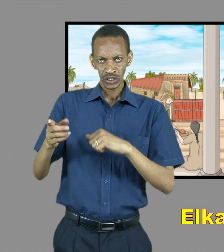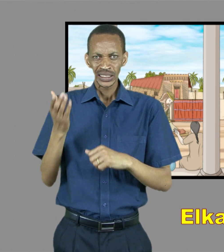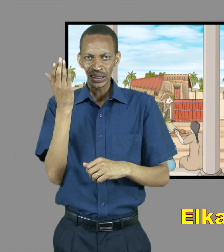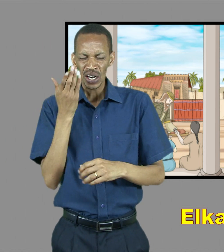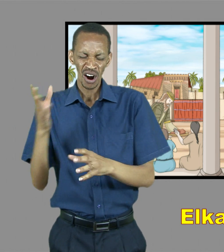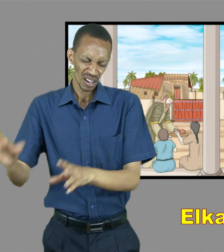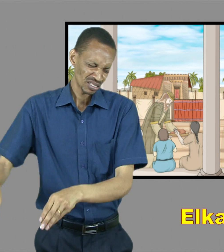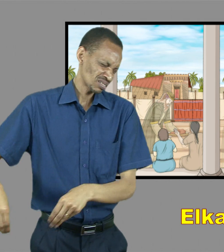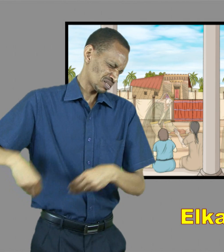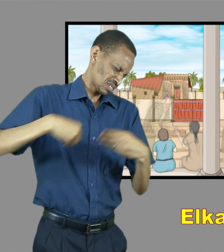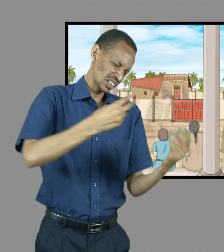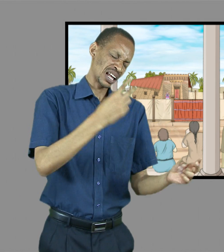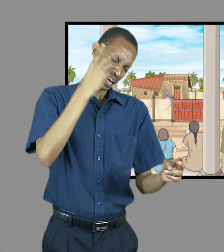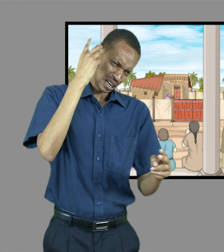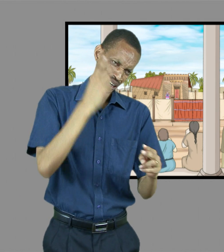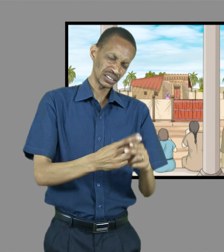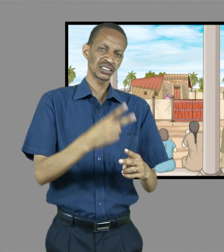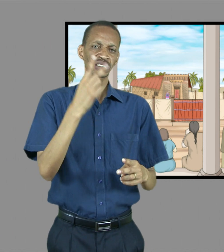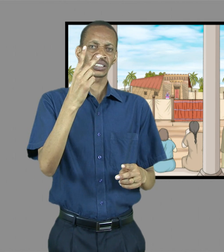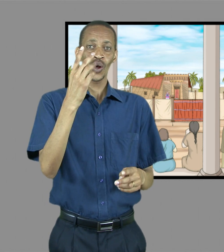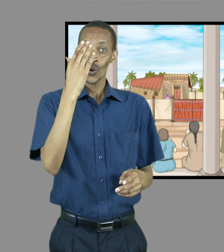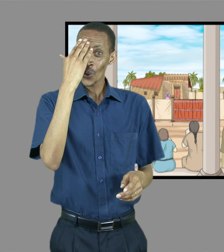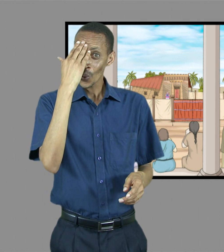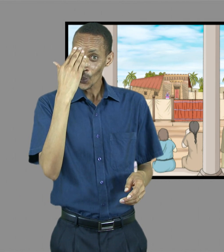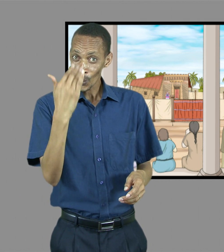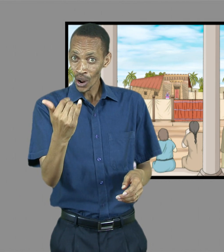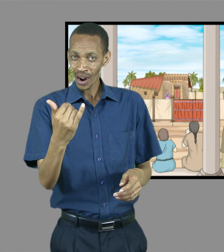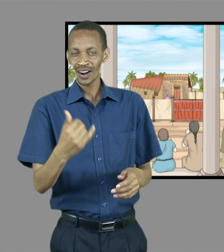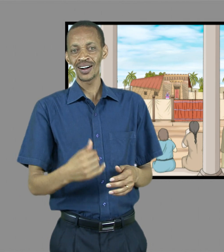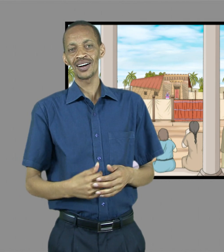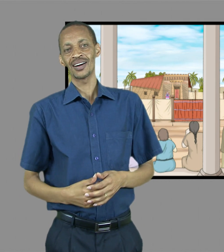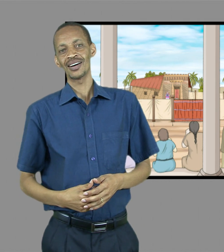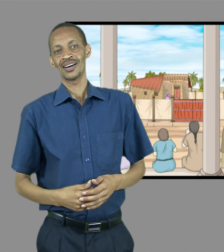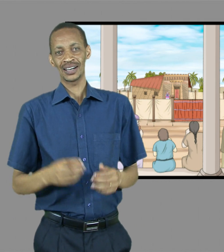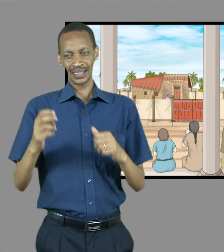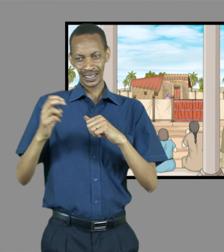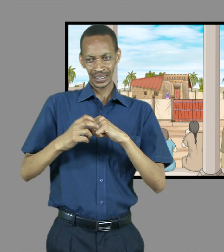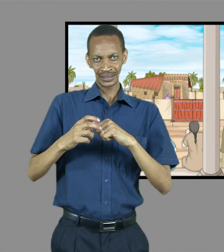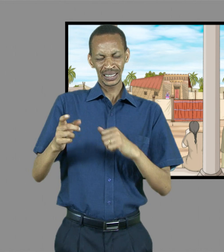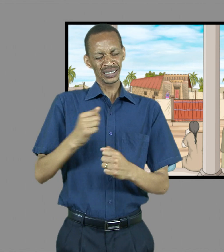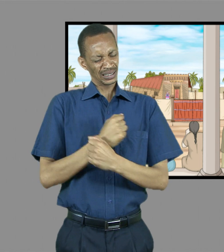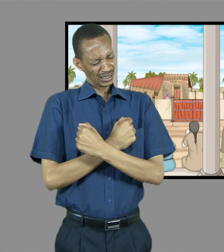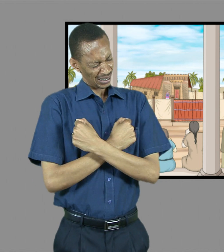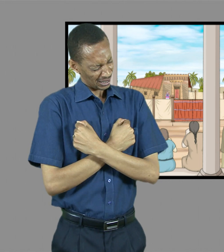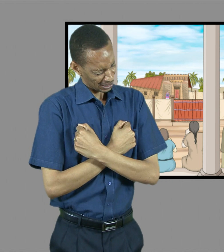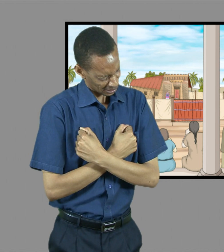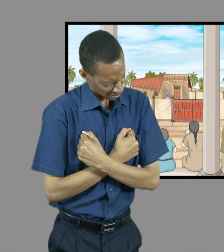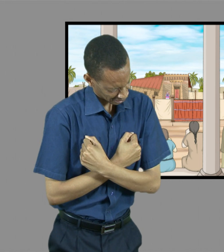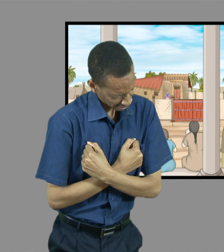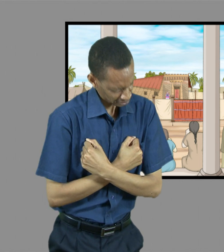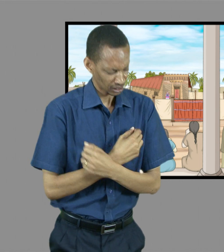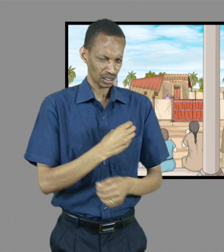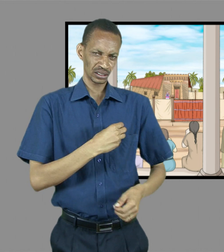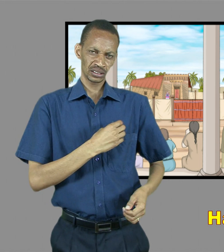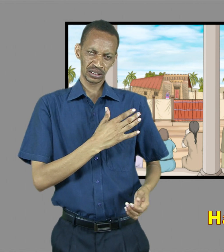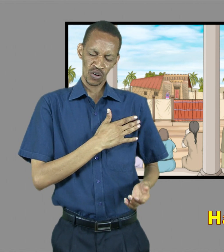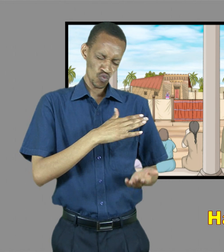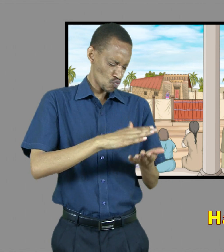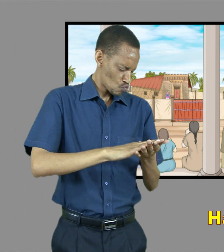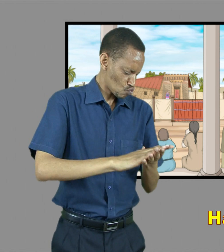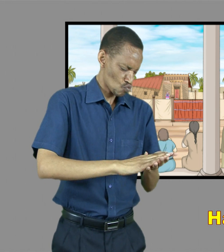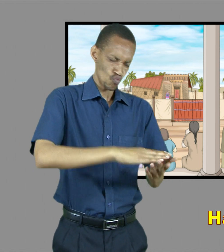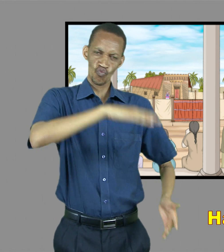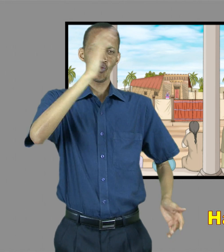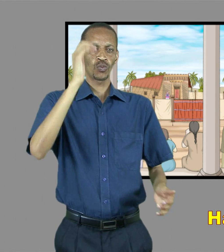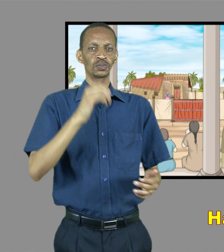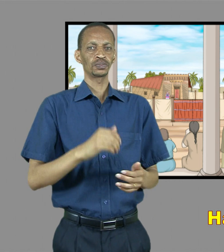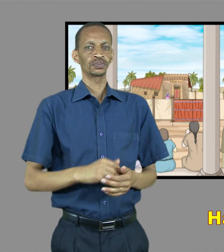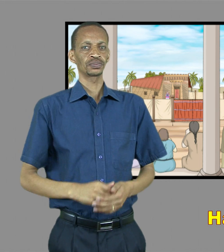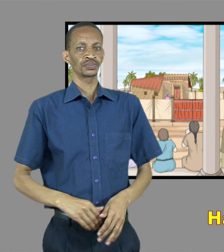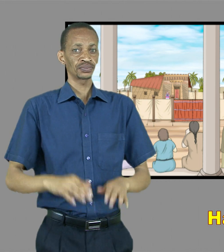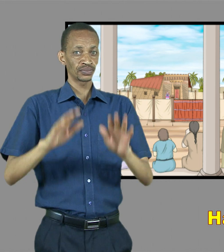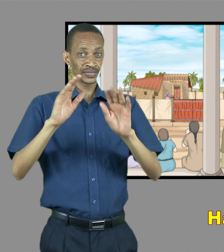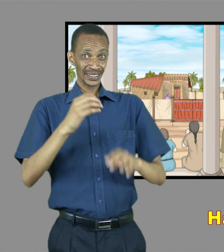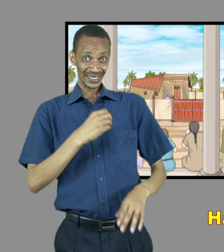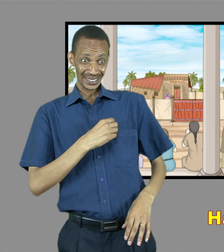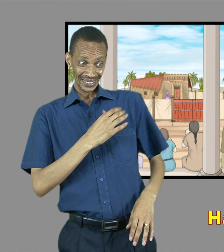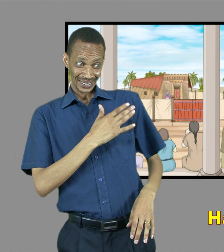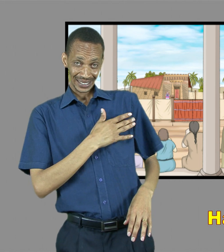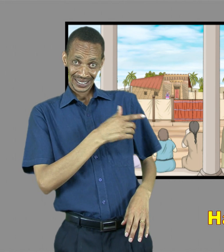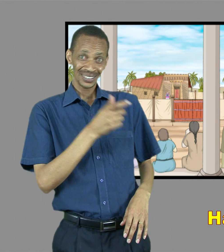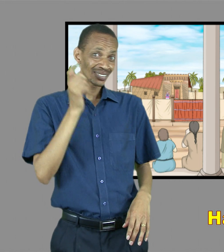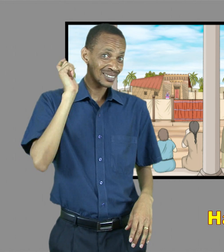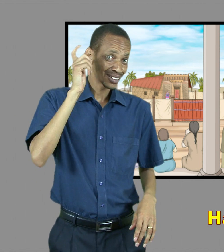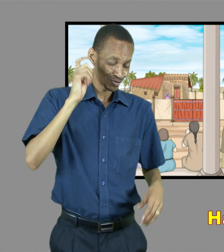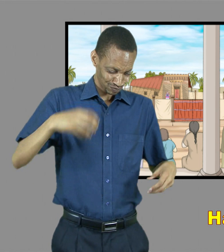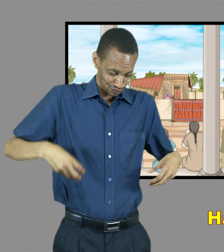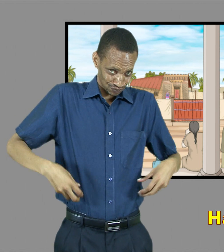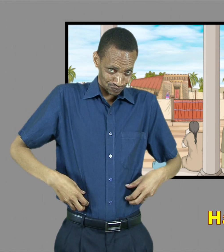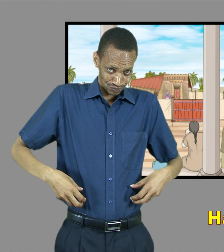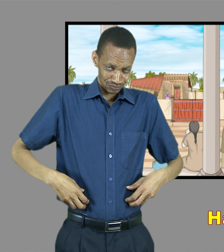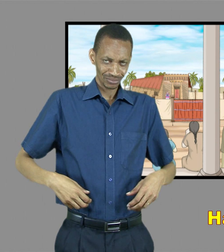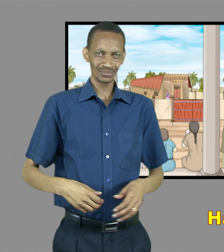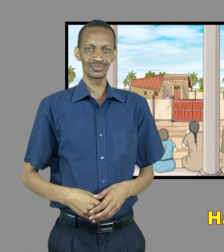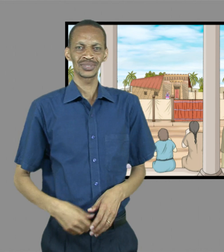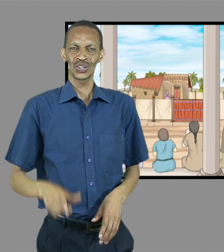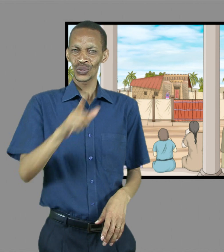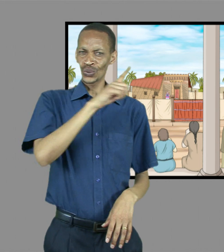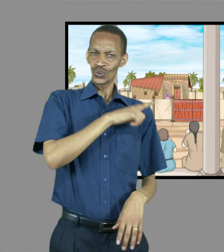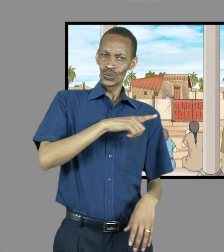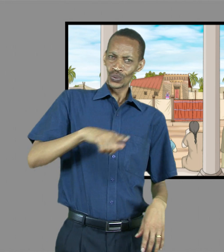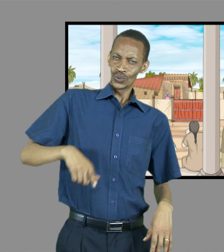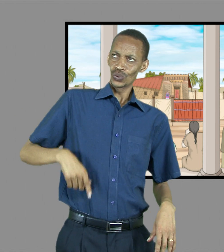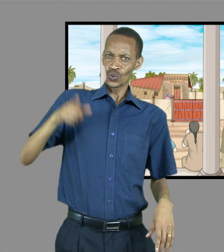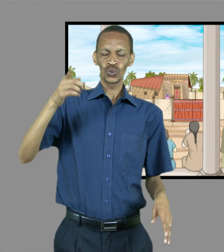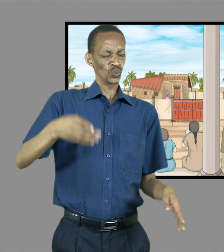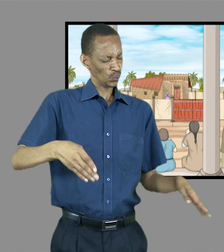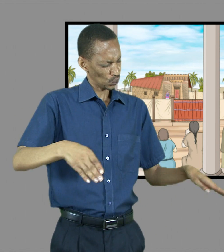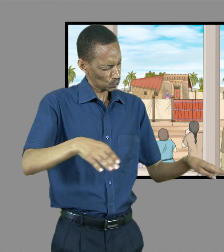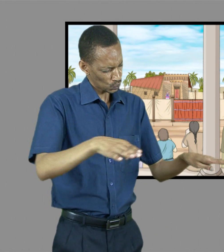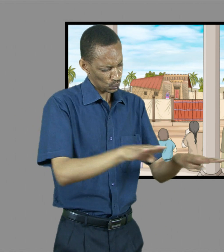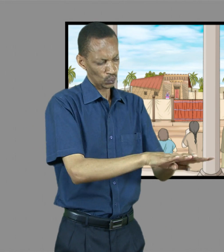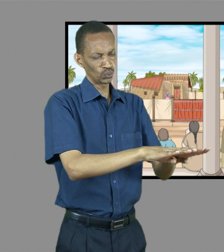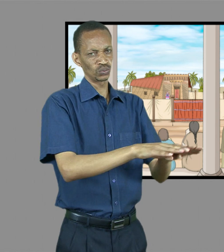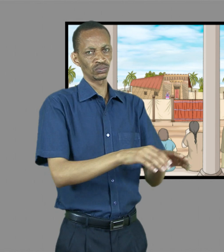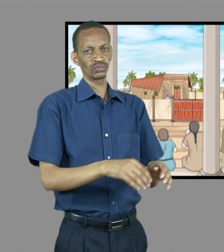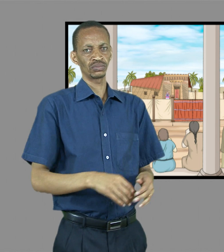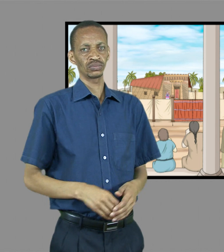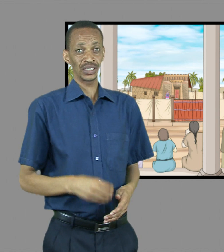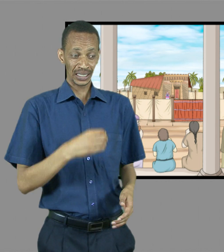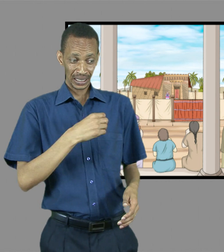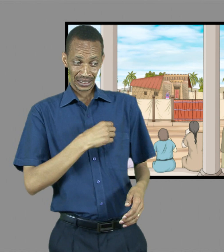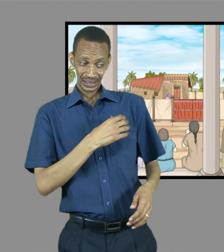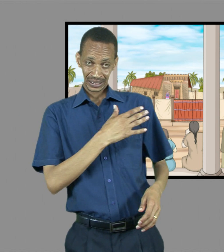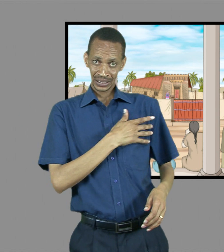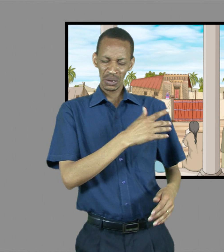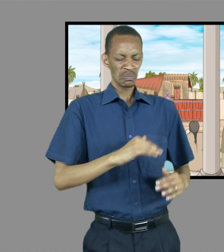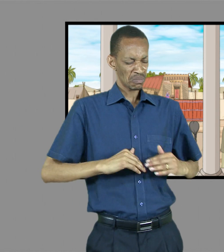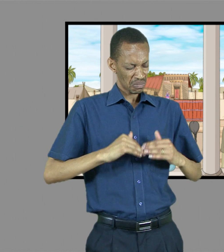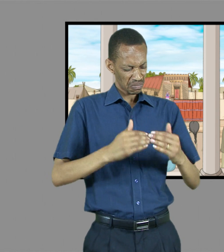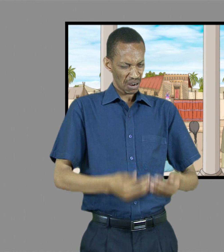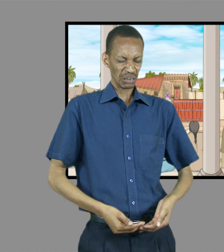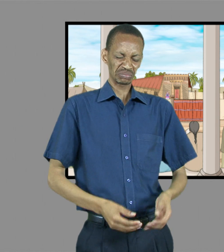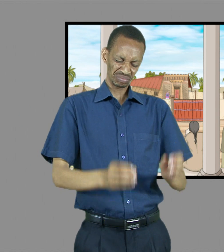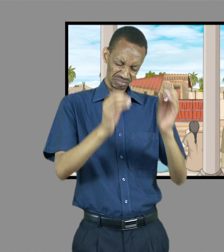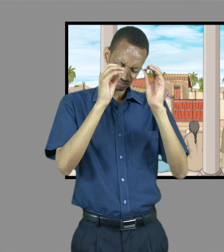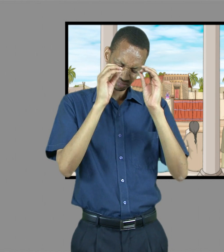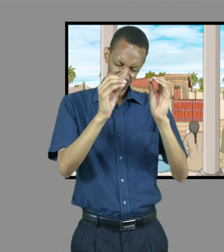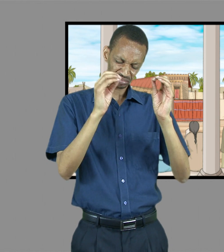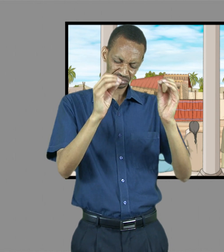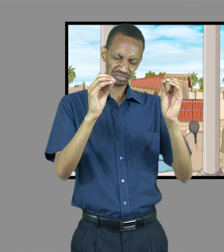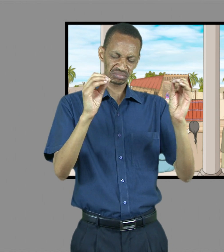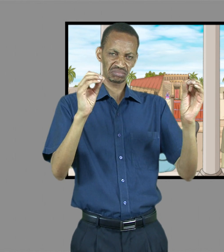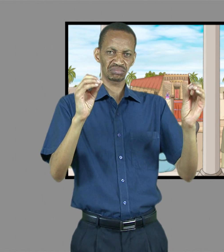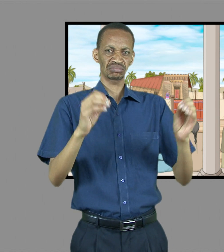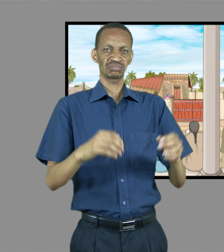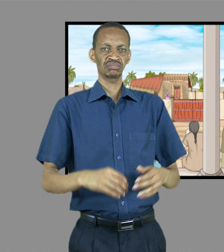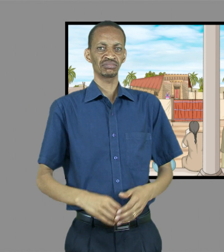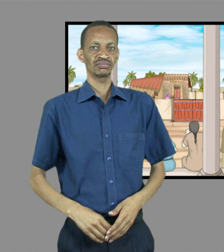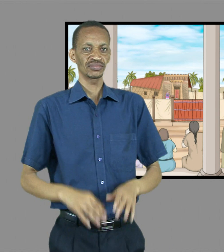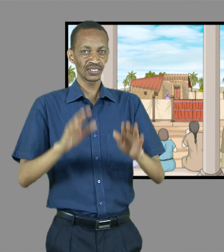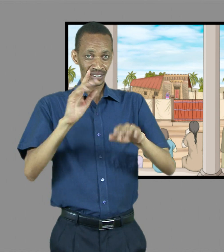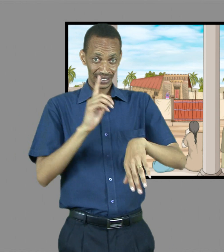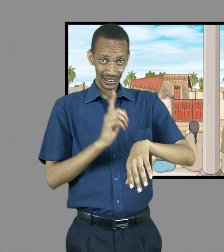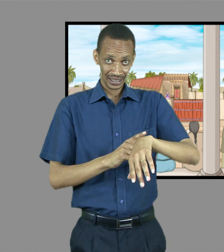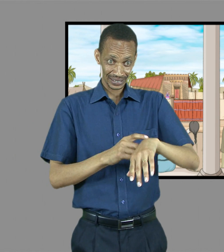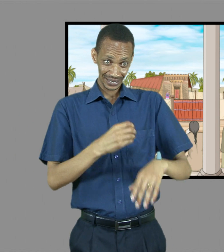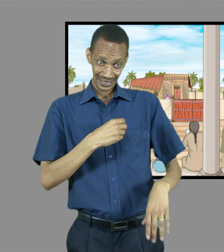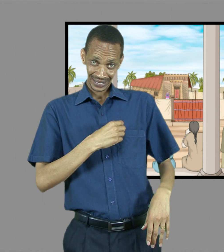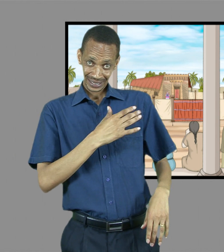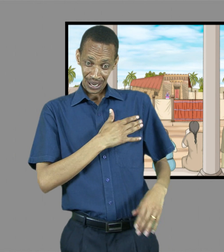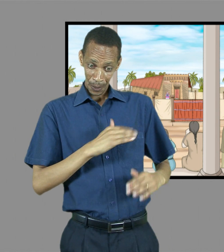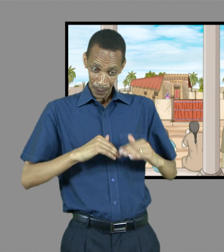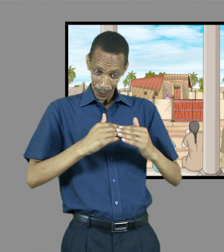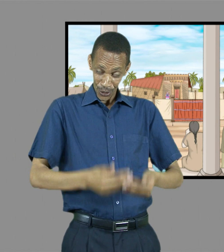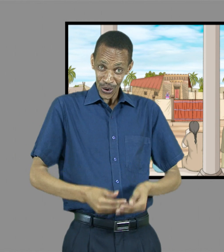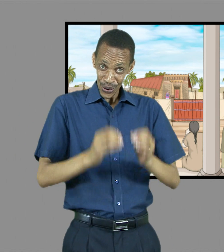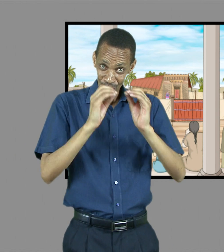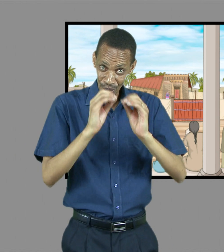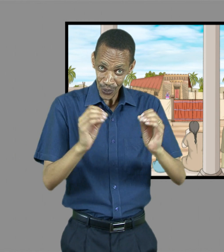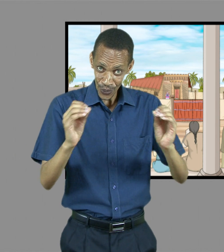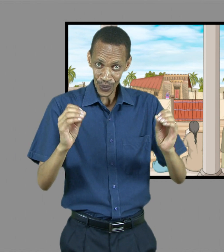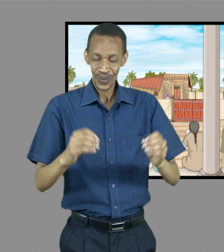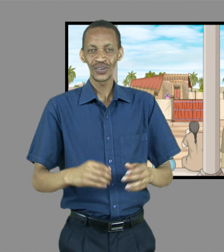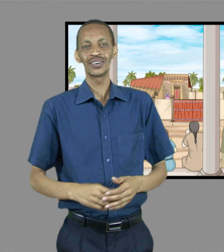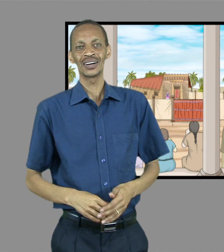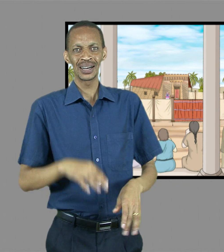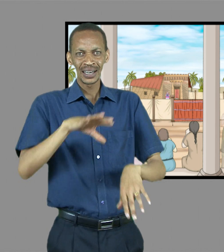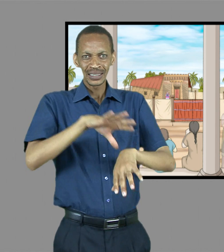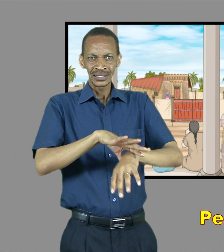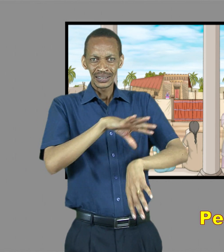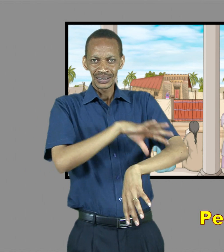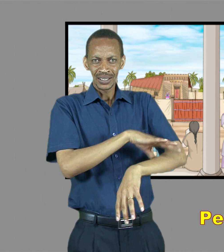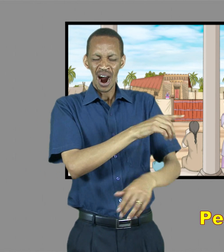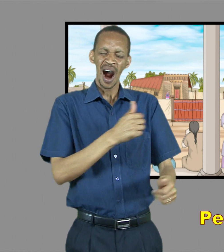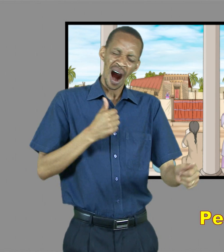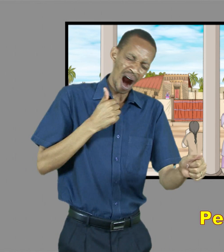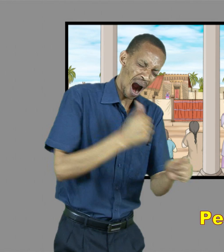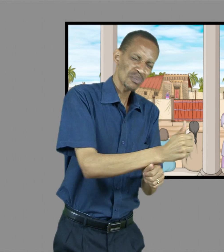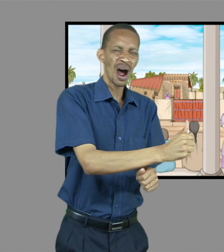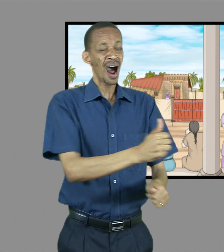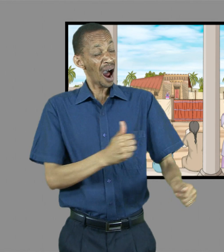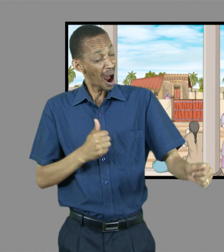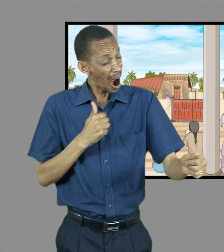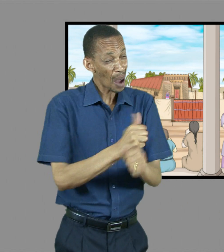But to Hannah he would give a double portion, for he loved her even though the LORD had closed her womb.